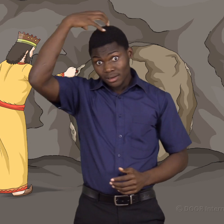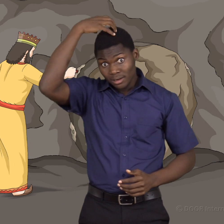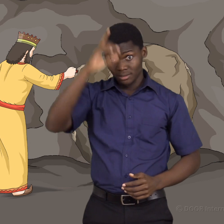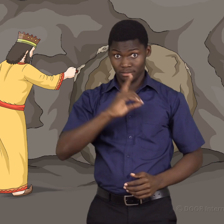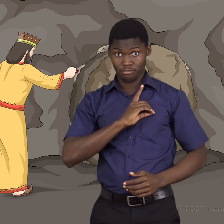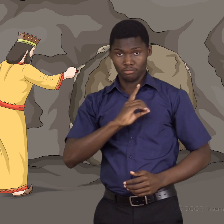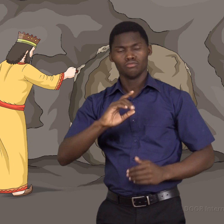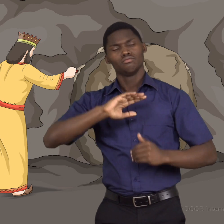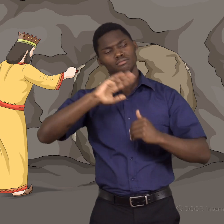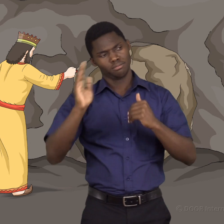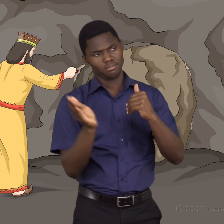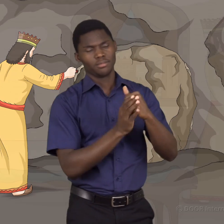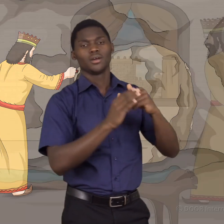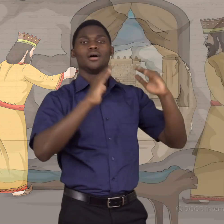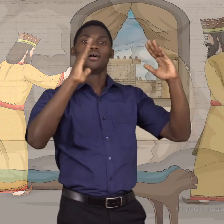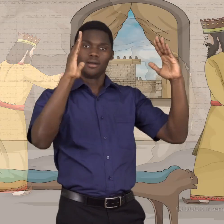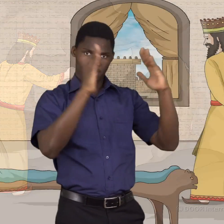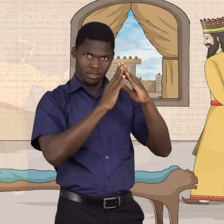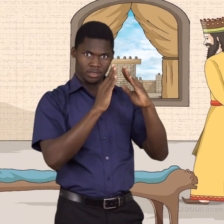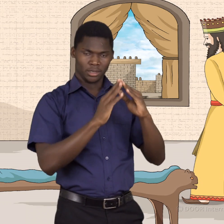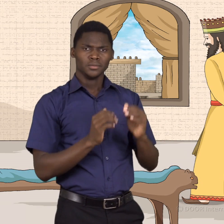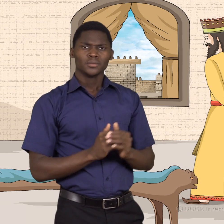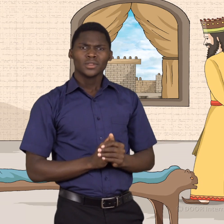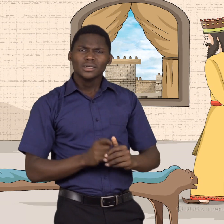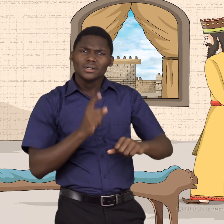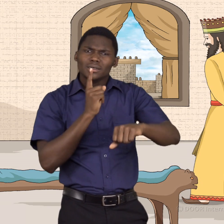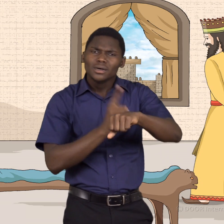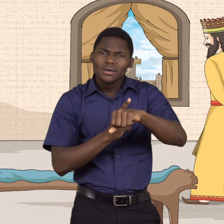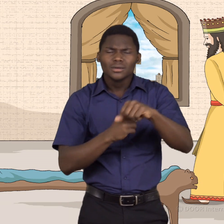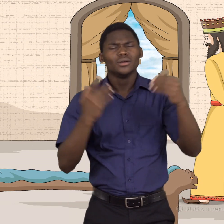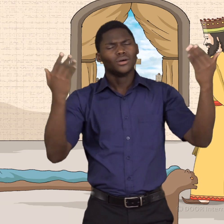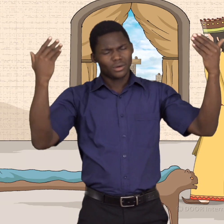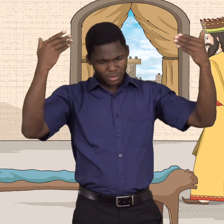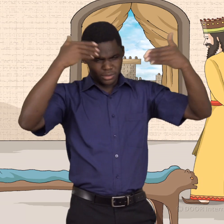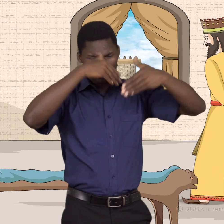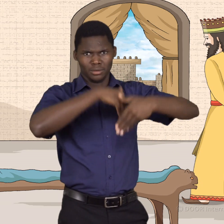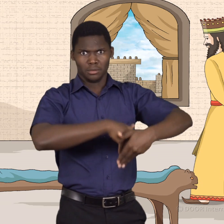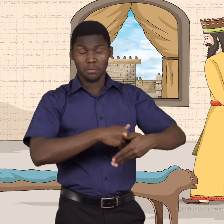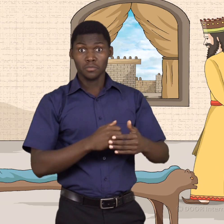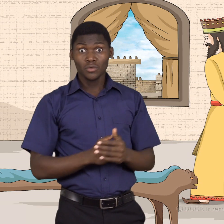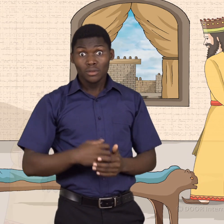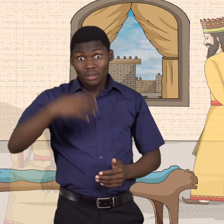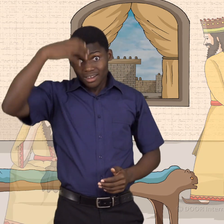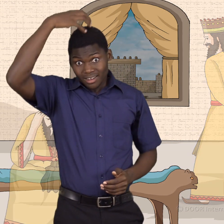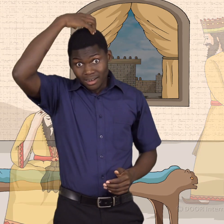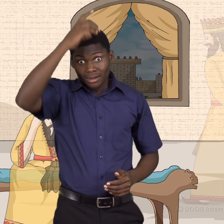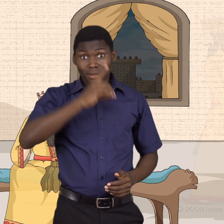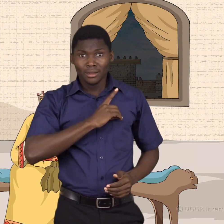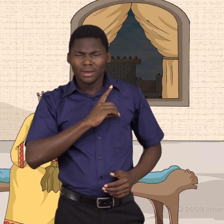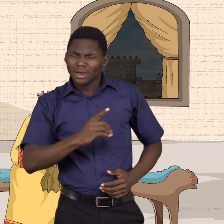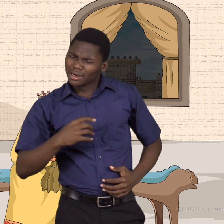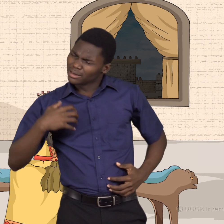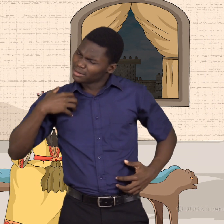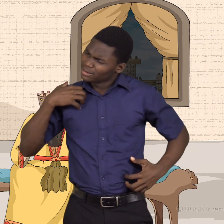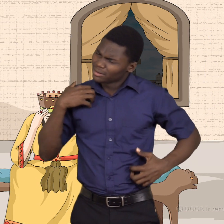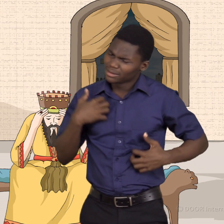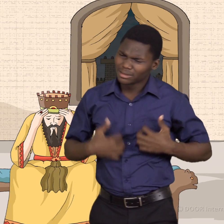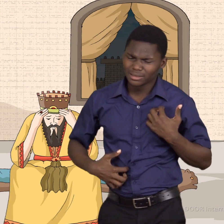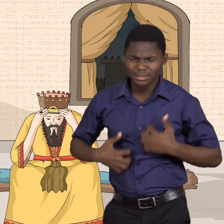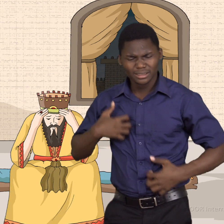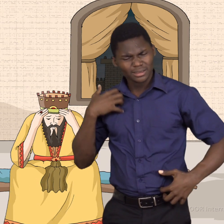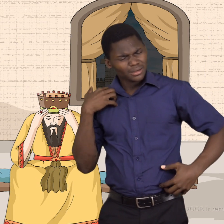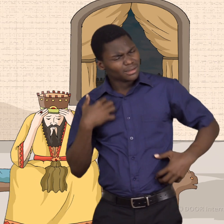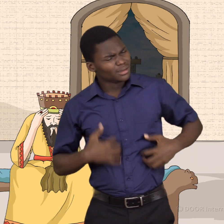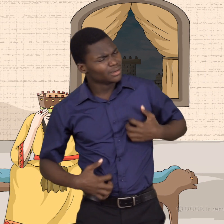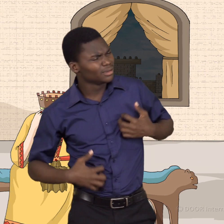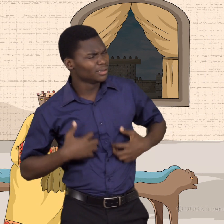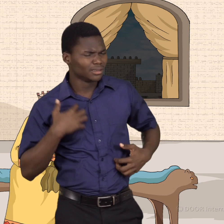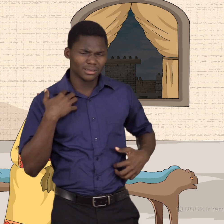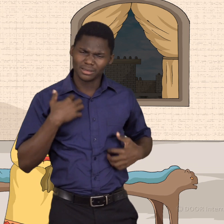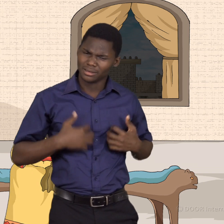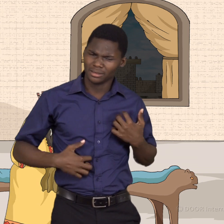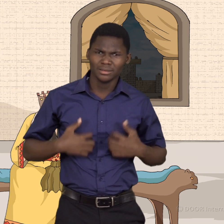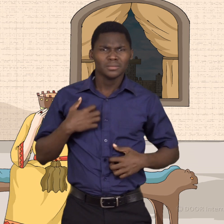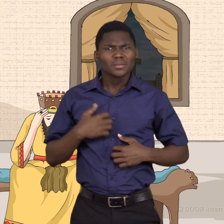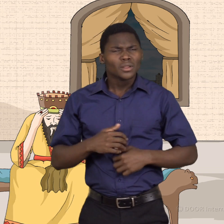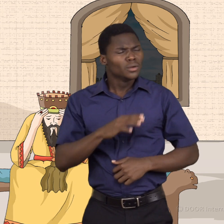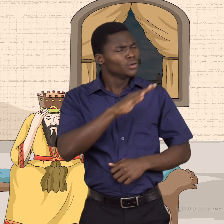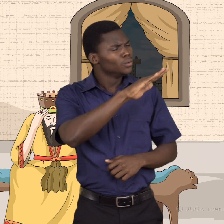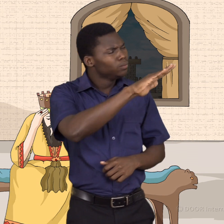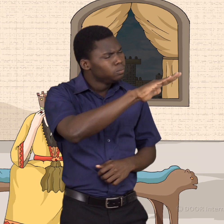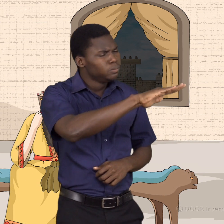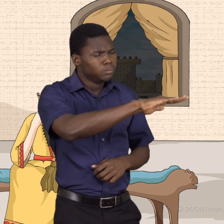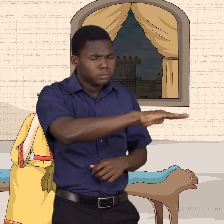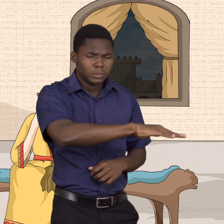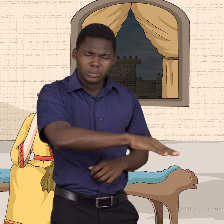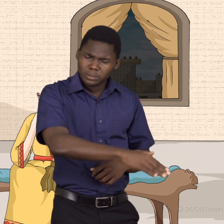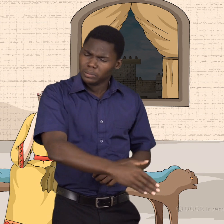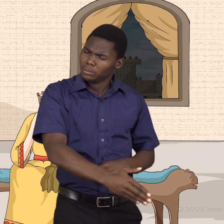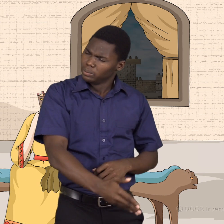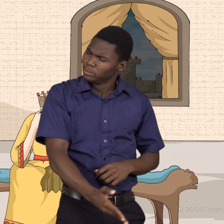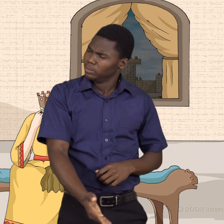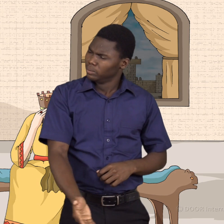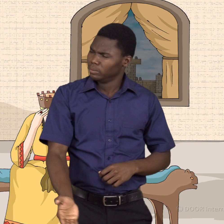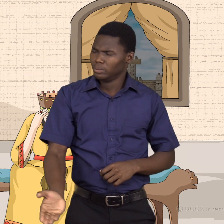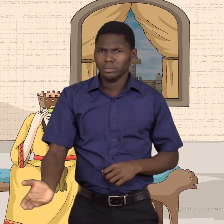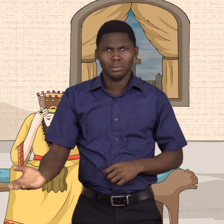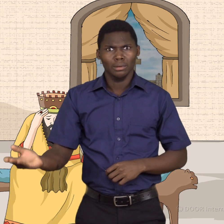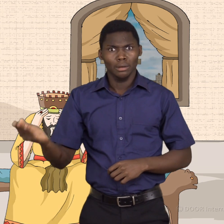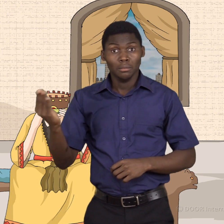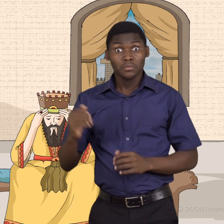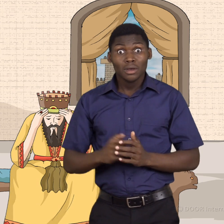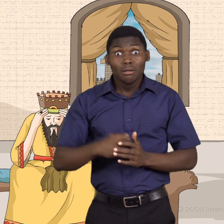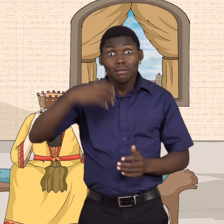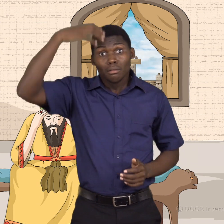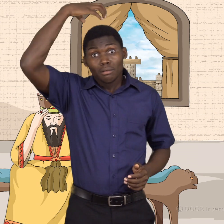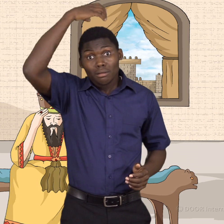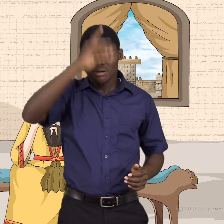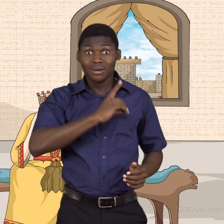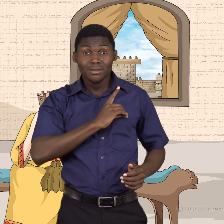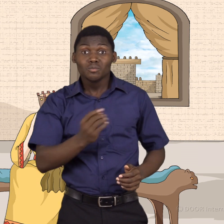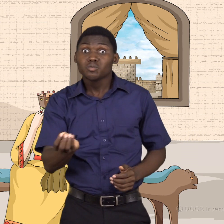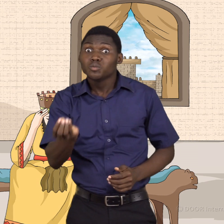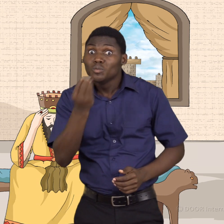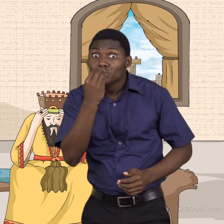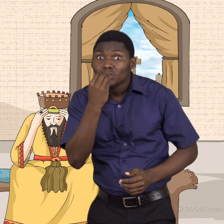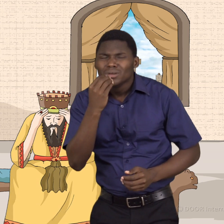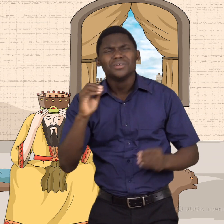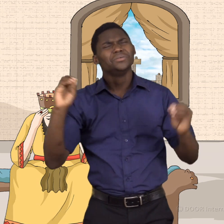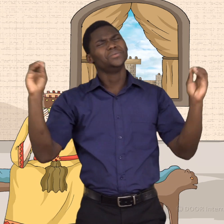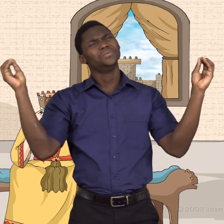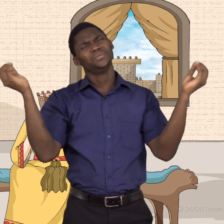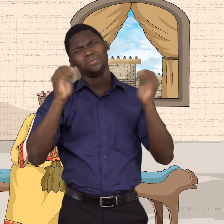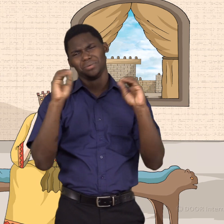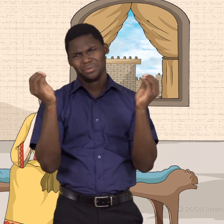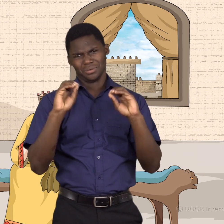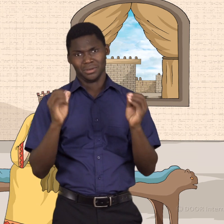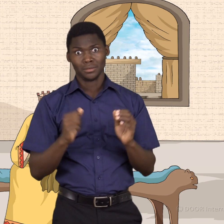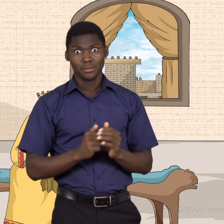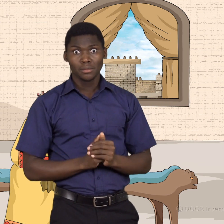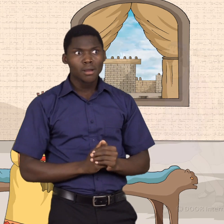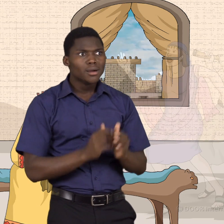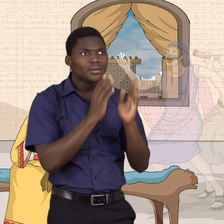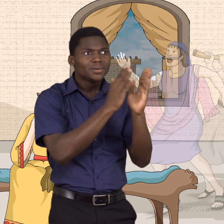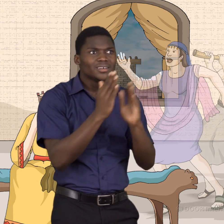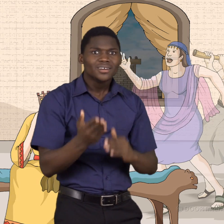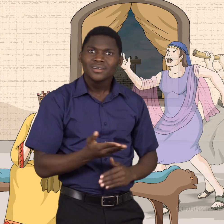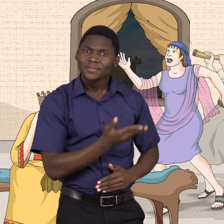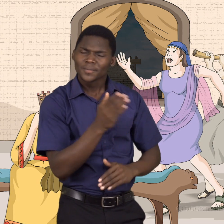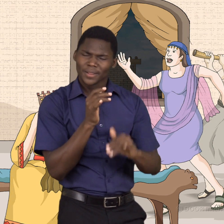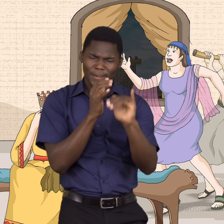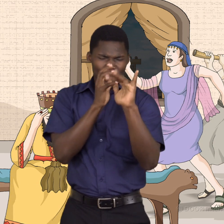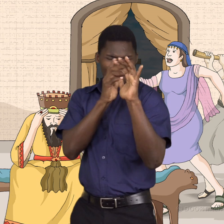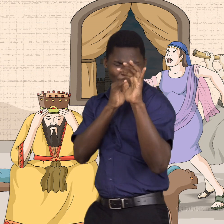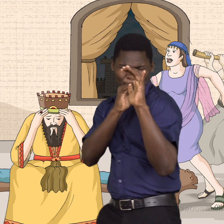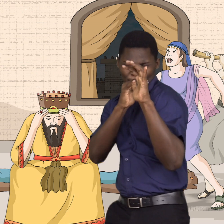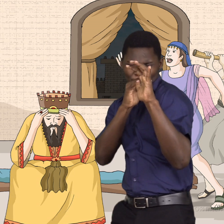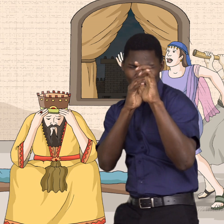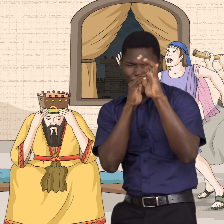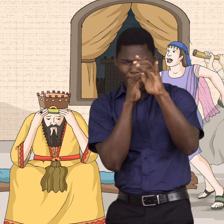Then the king went to his palace and spent the night fasting.